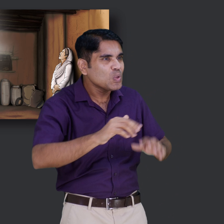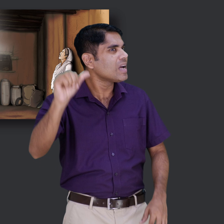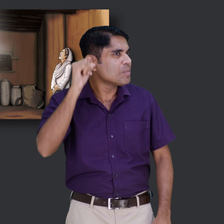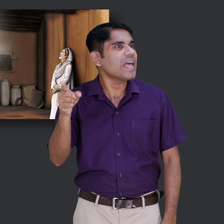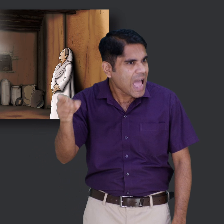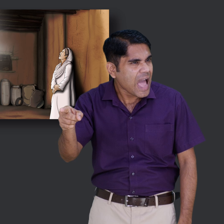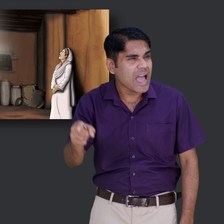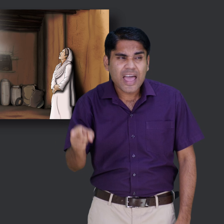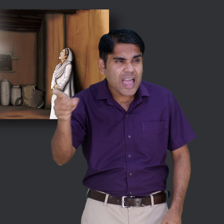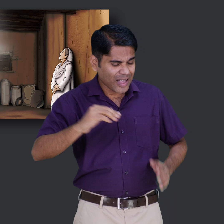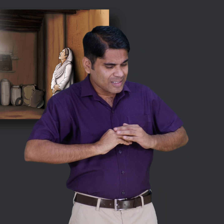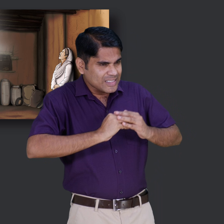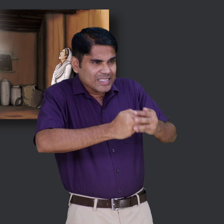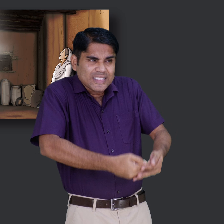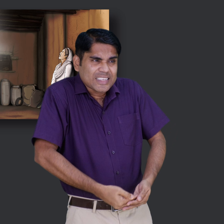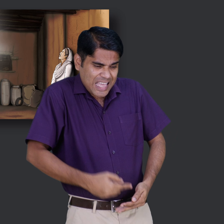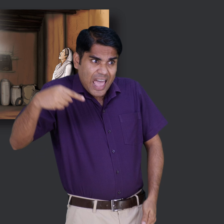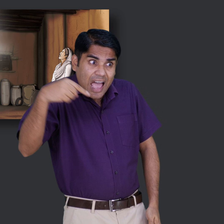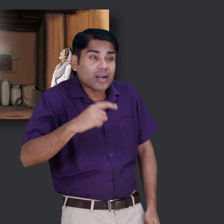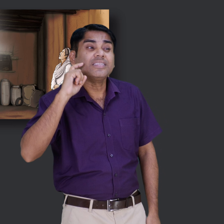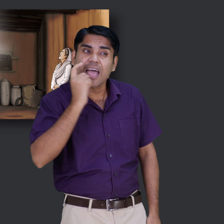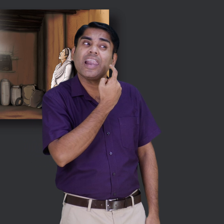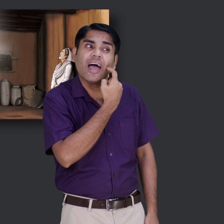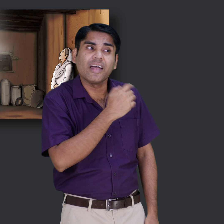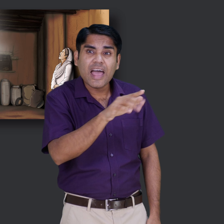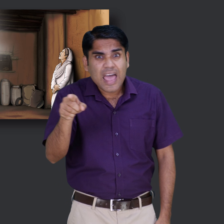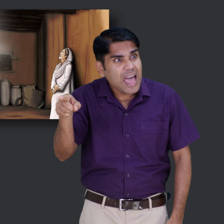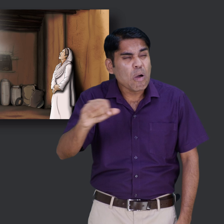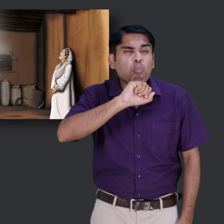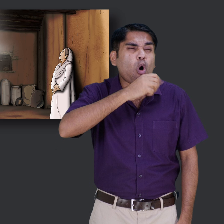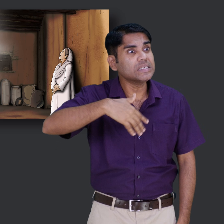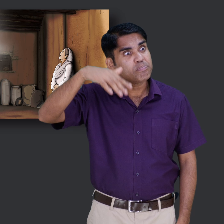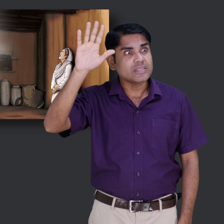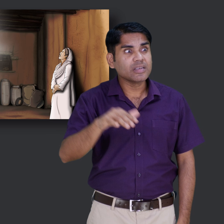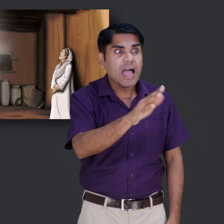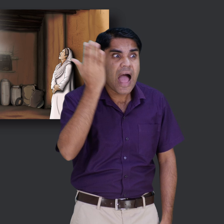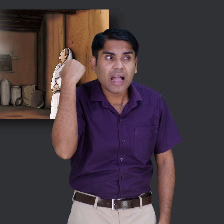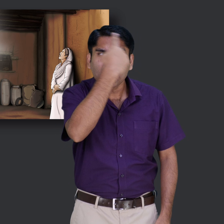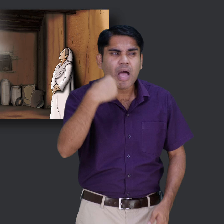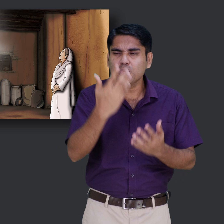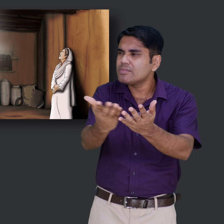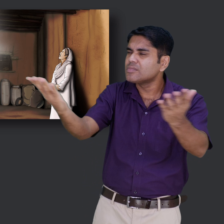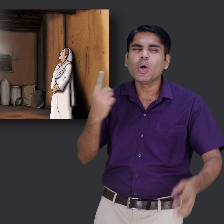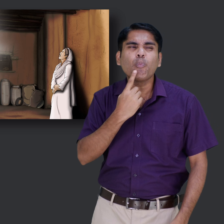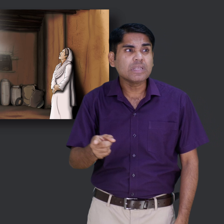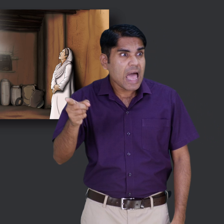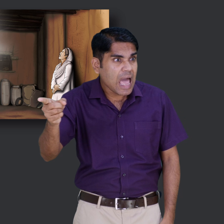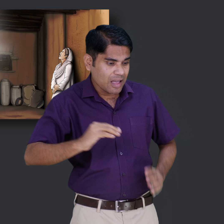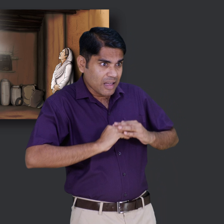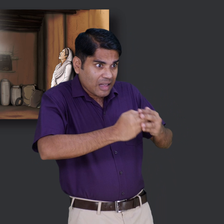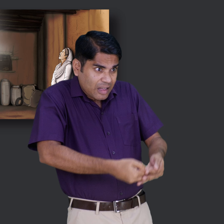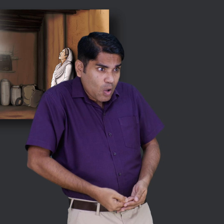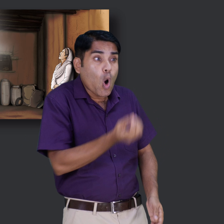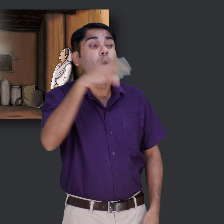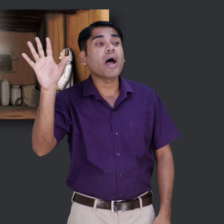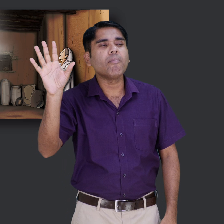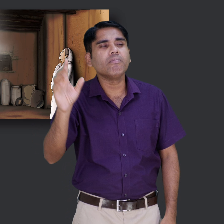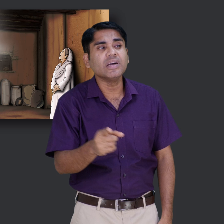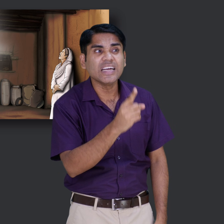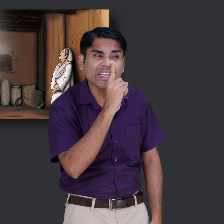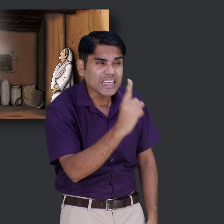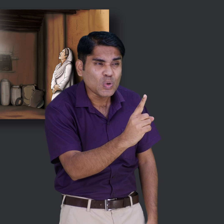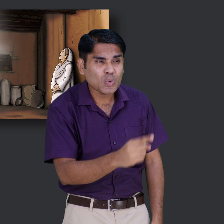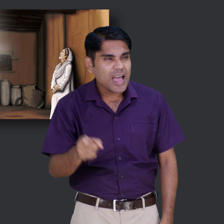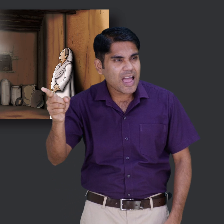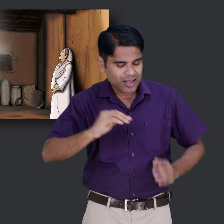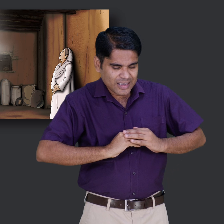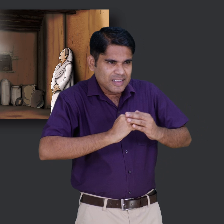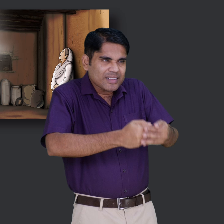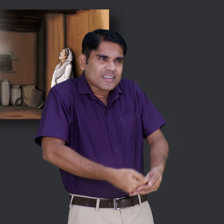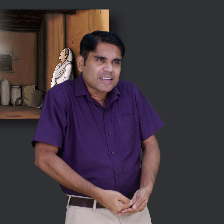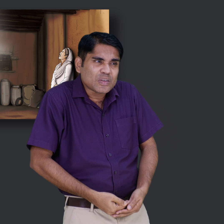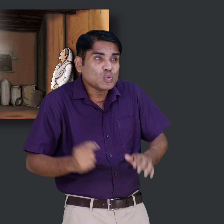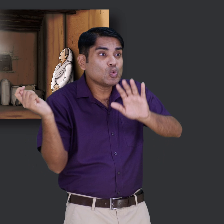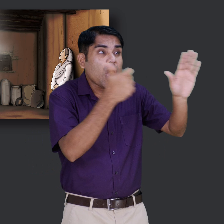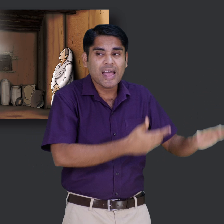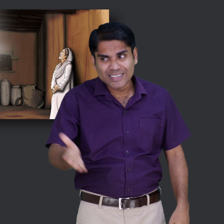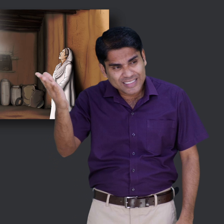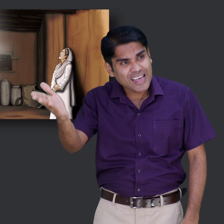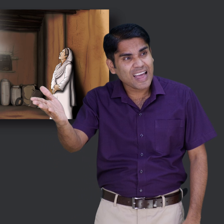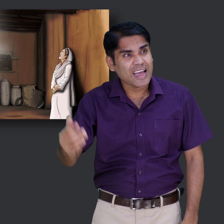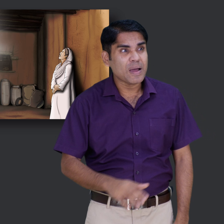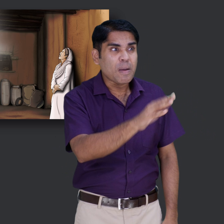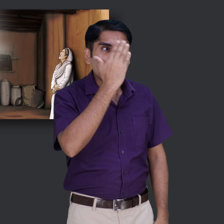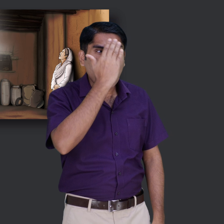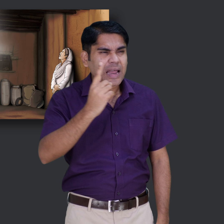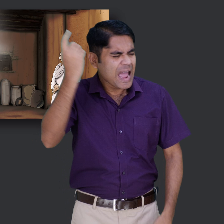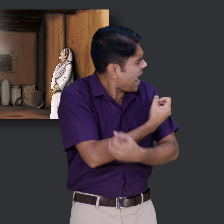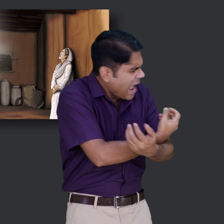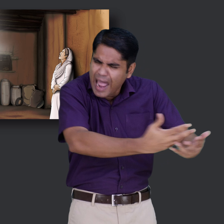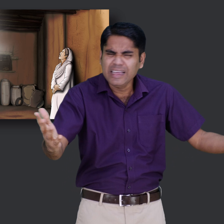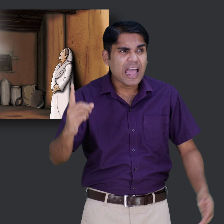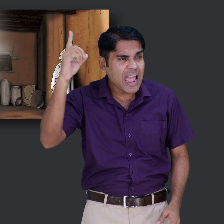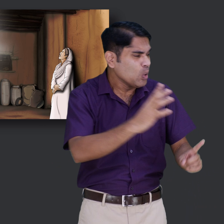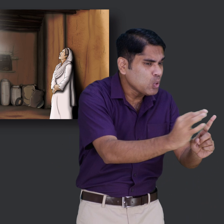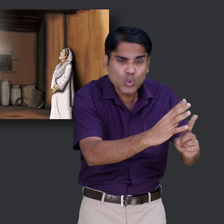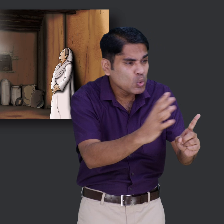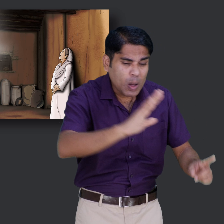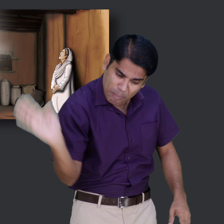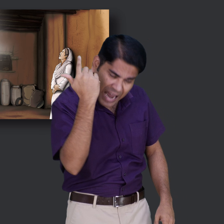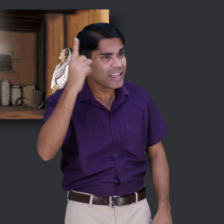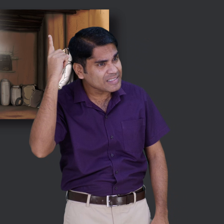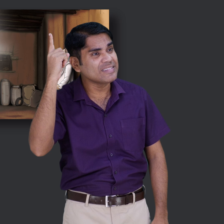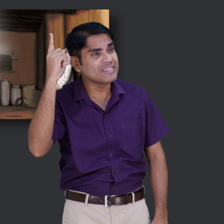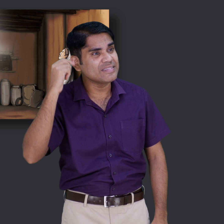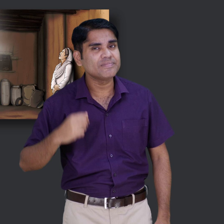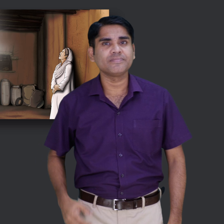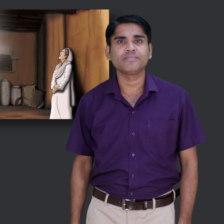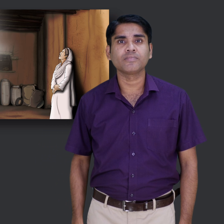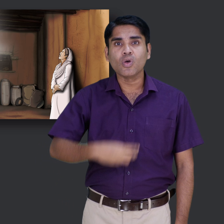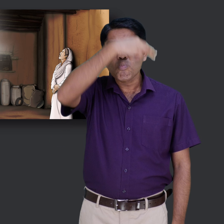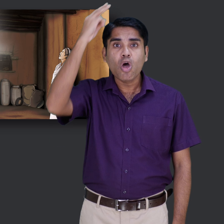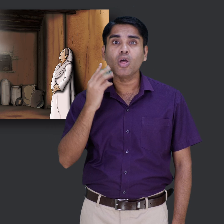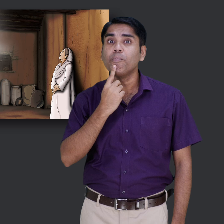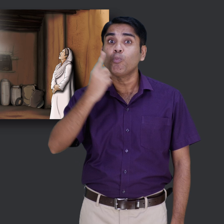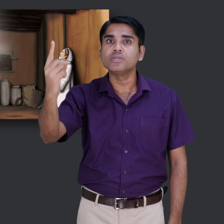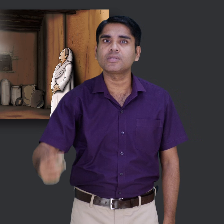Look, even Elizabeth your relative has conceived a son in her old age, and she who was called barren is in her sixth month.